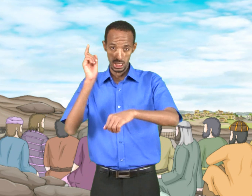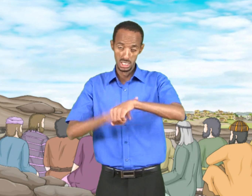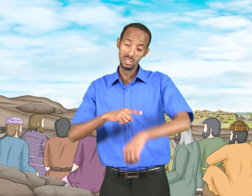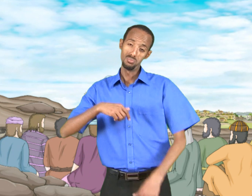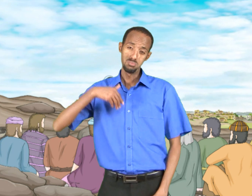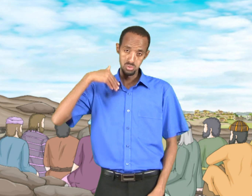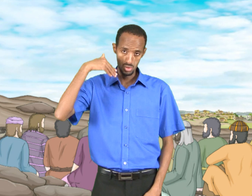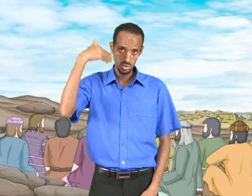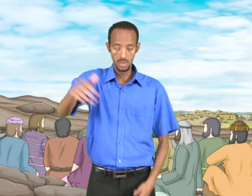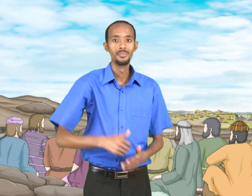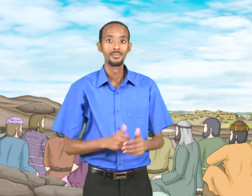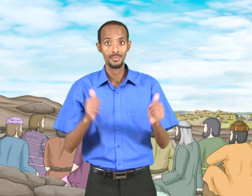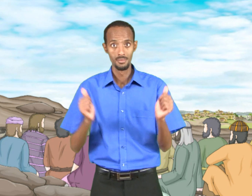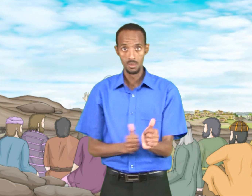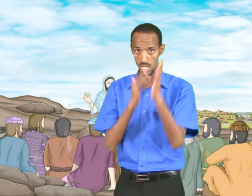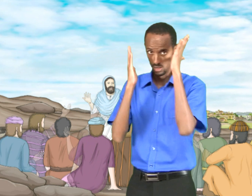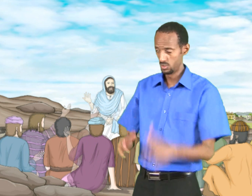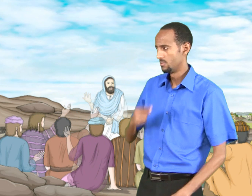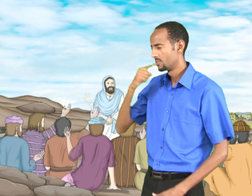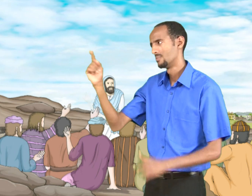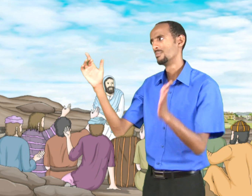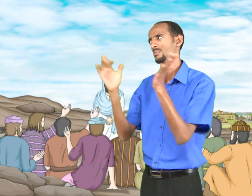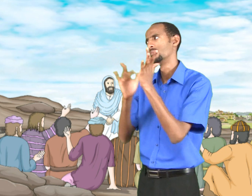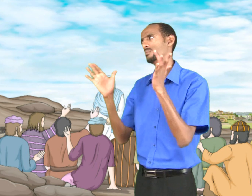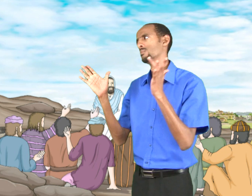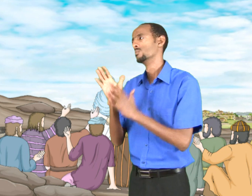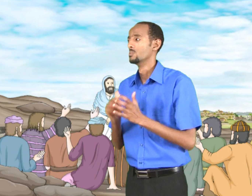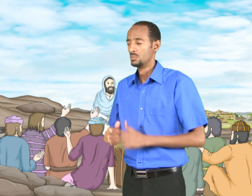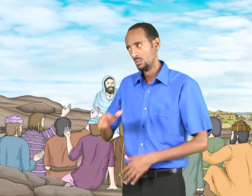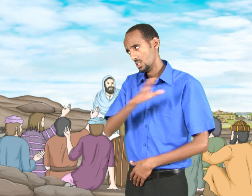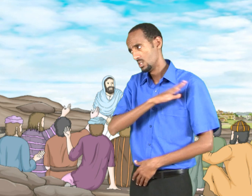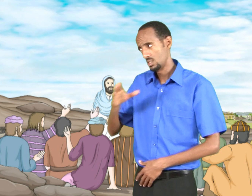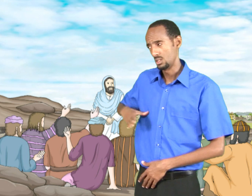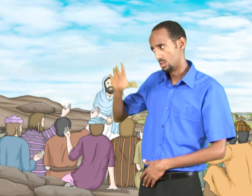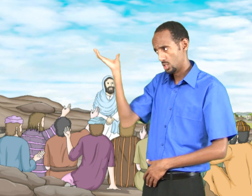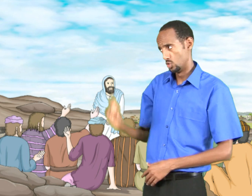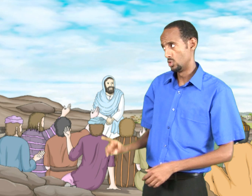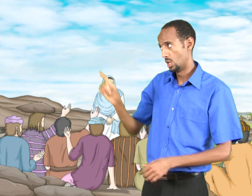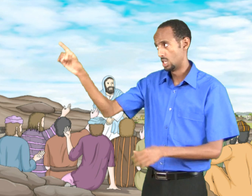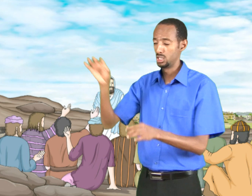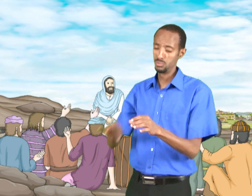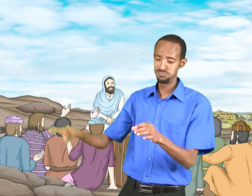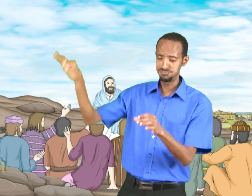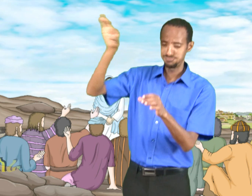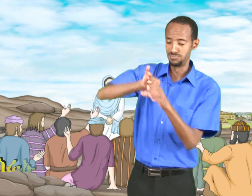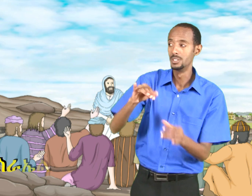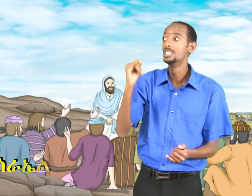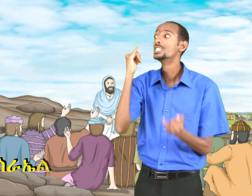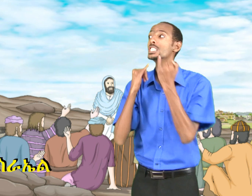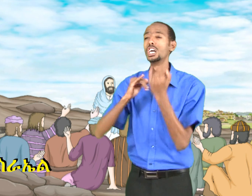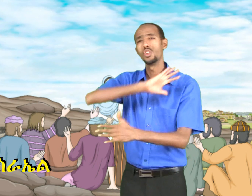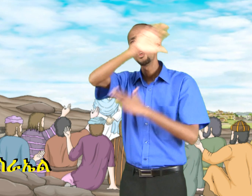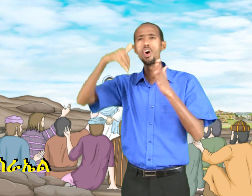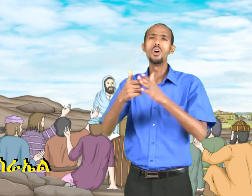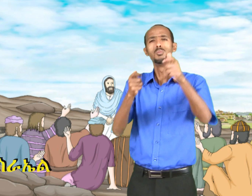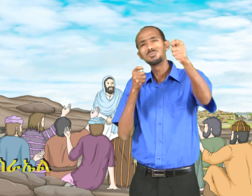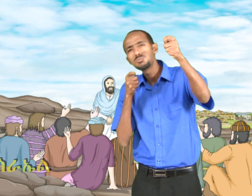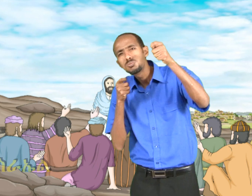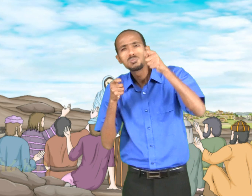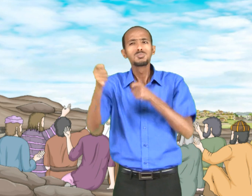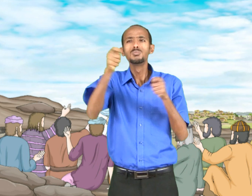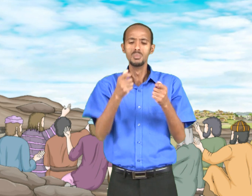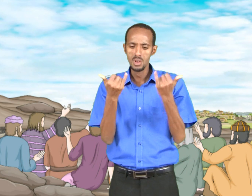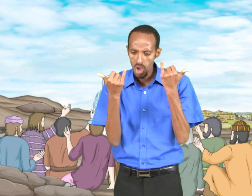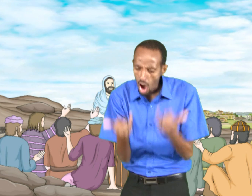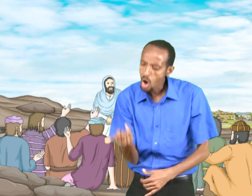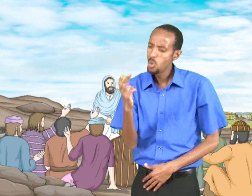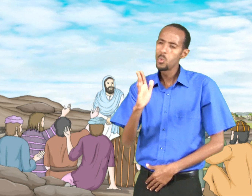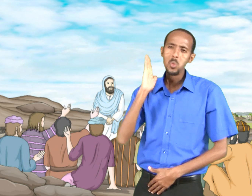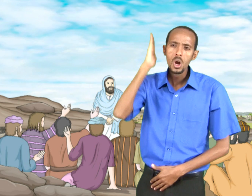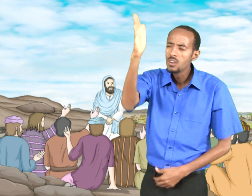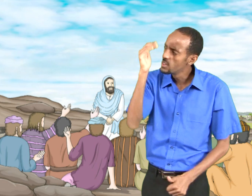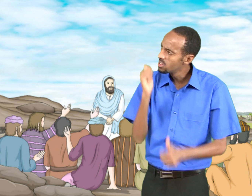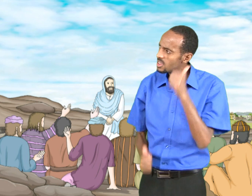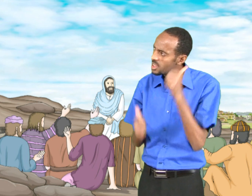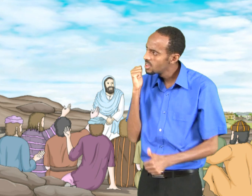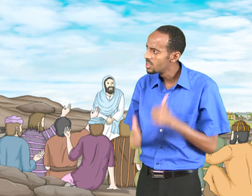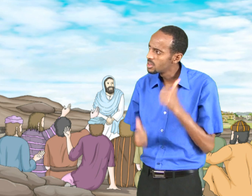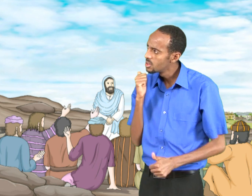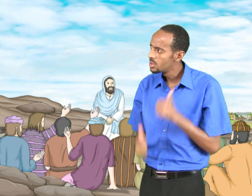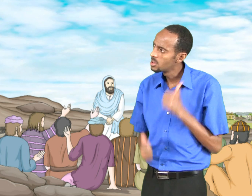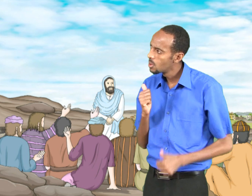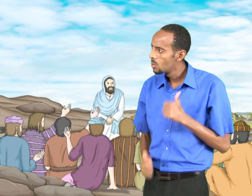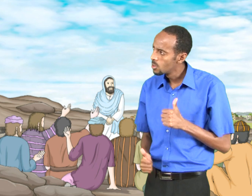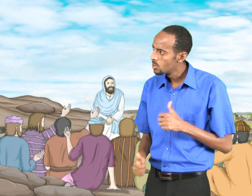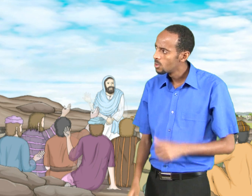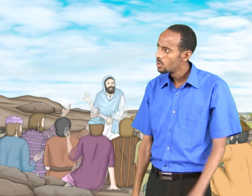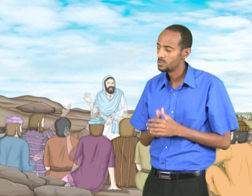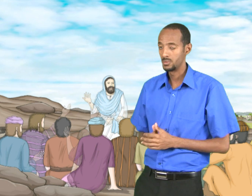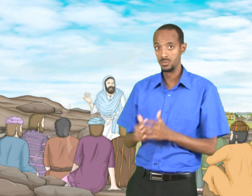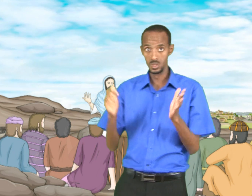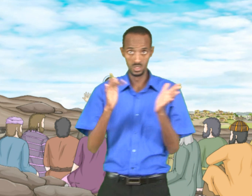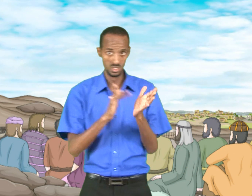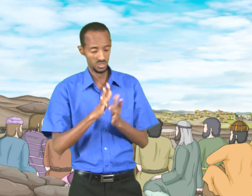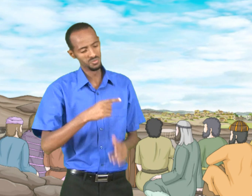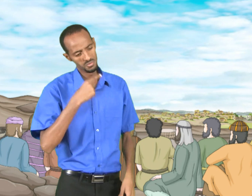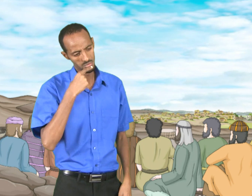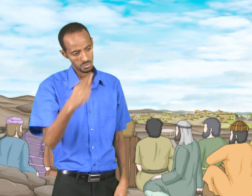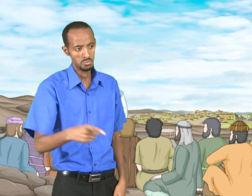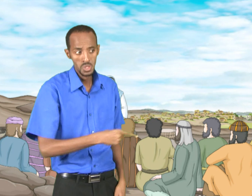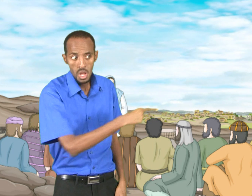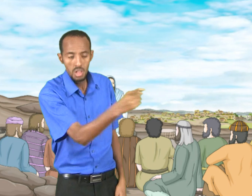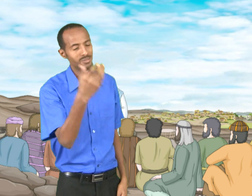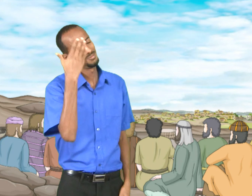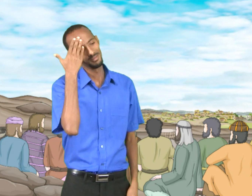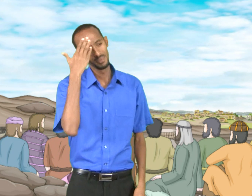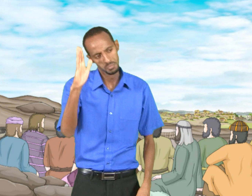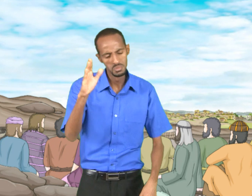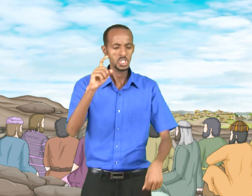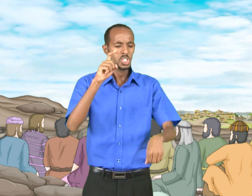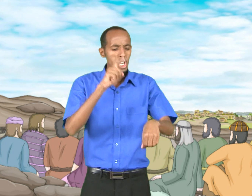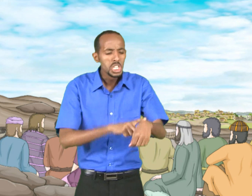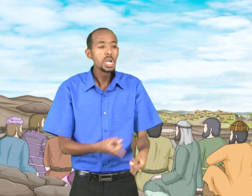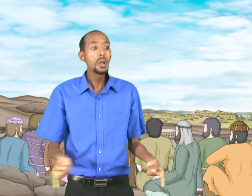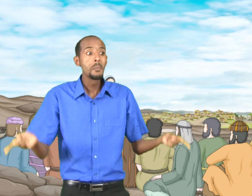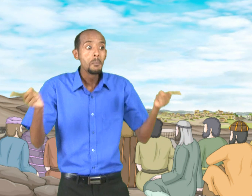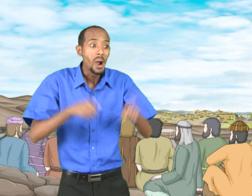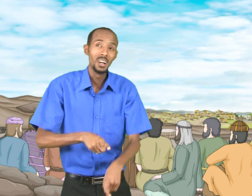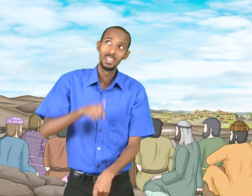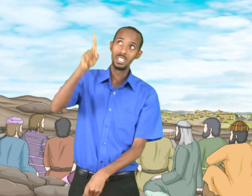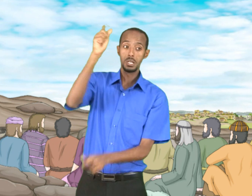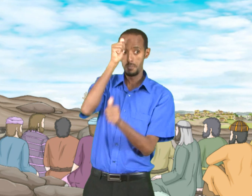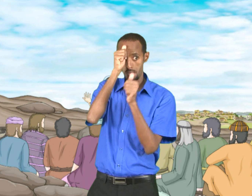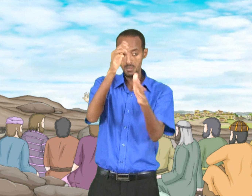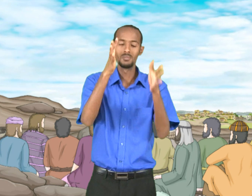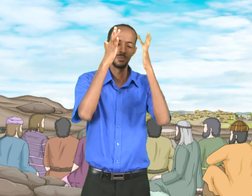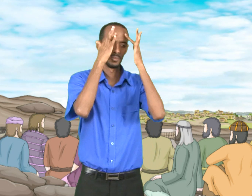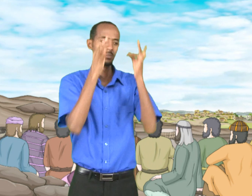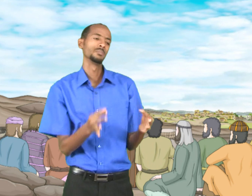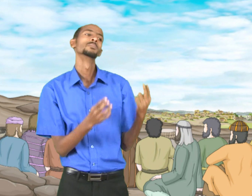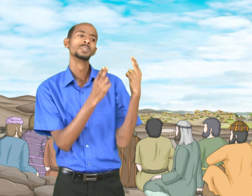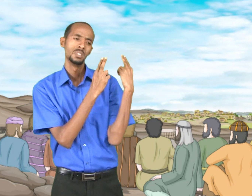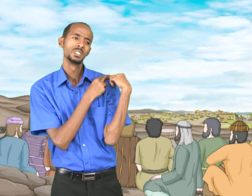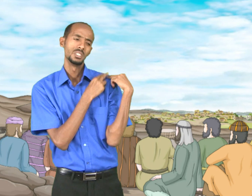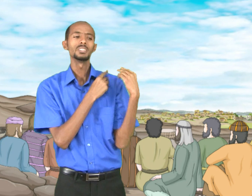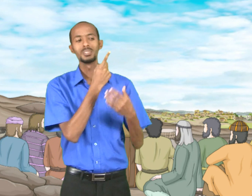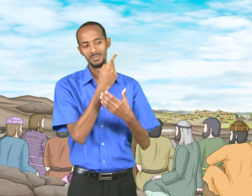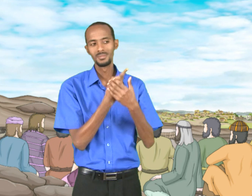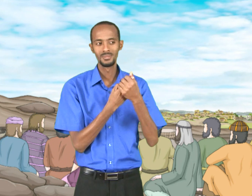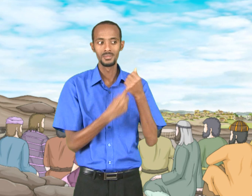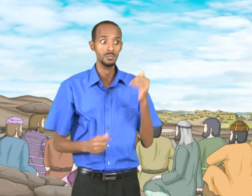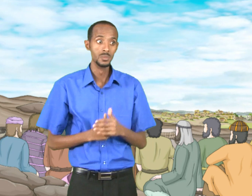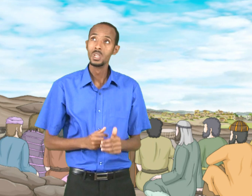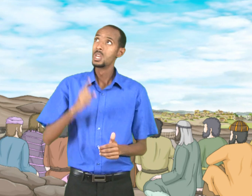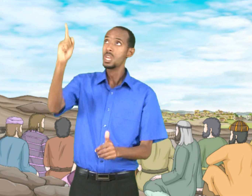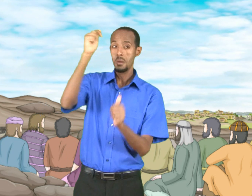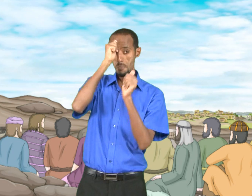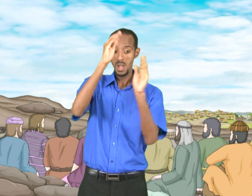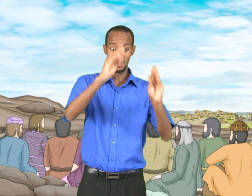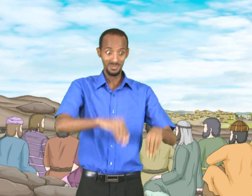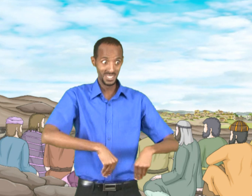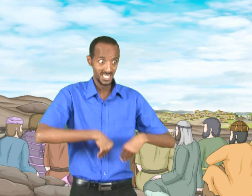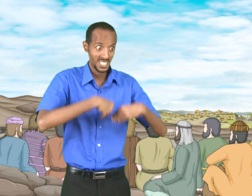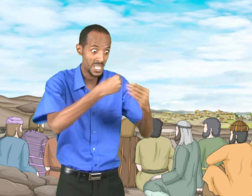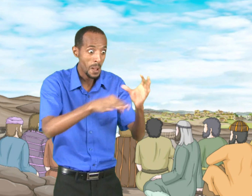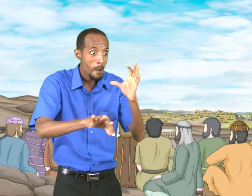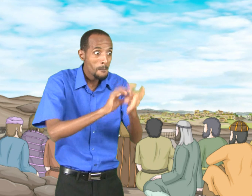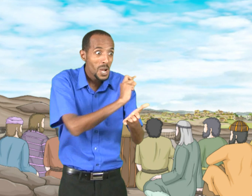So when they came together, they asked Him, “Lord, will You at this time restore the kingdom to Israel?”